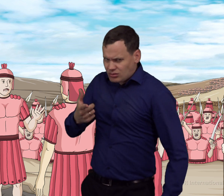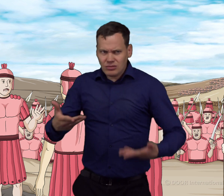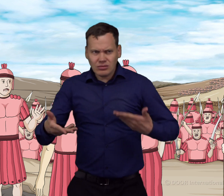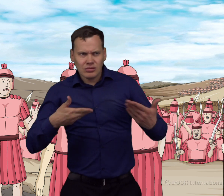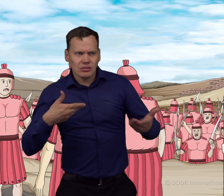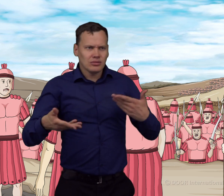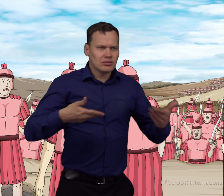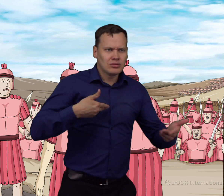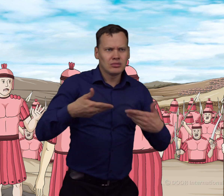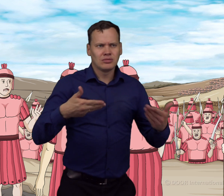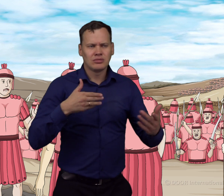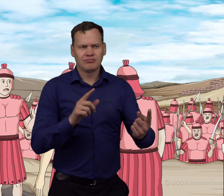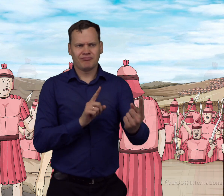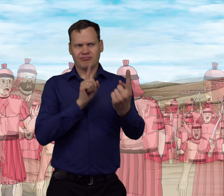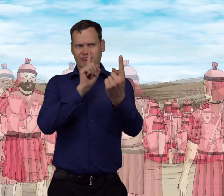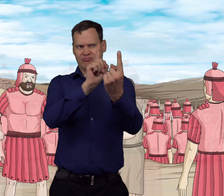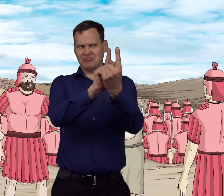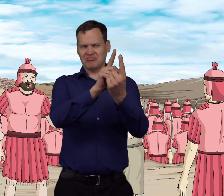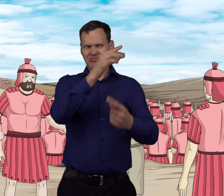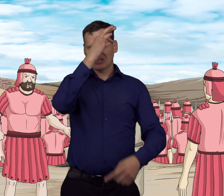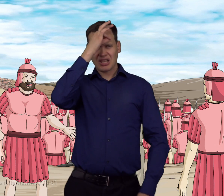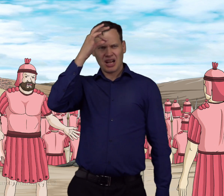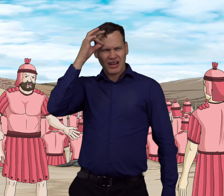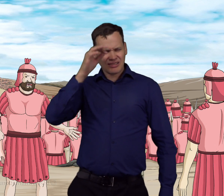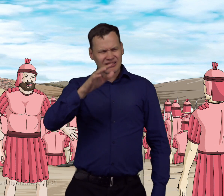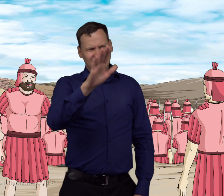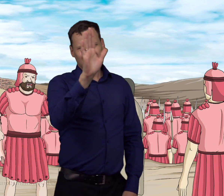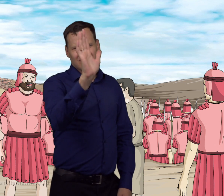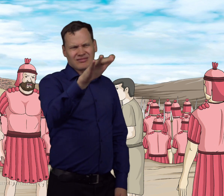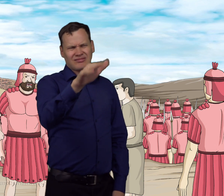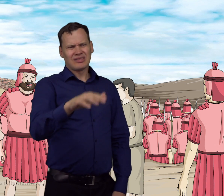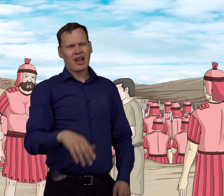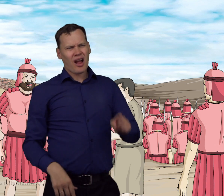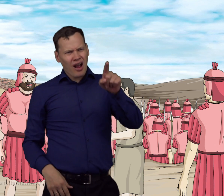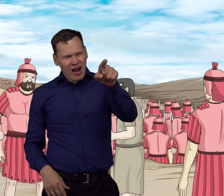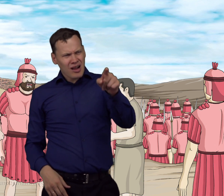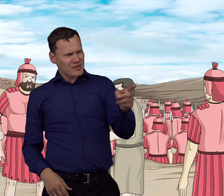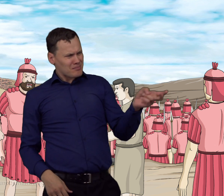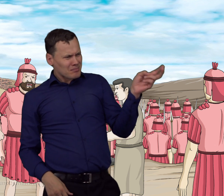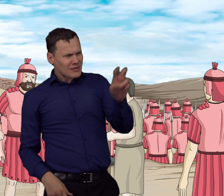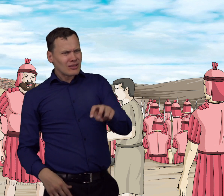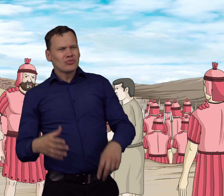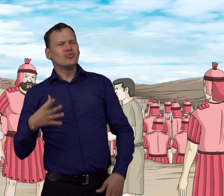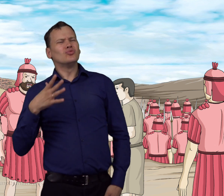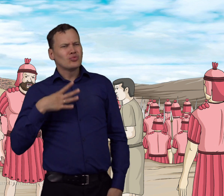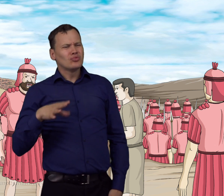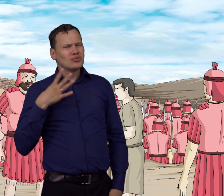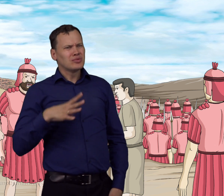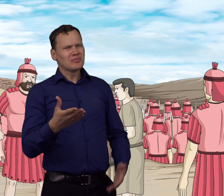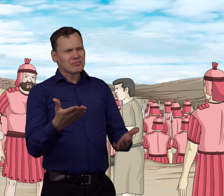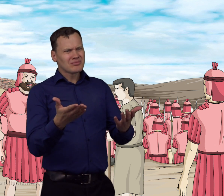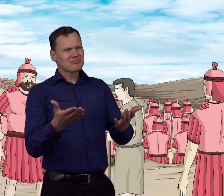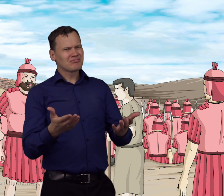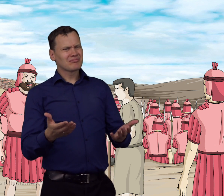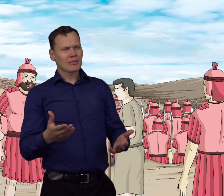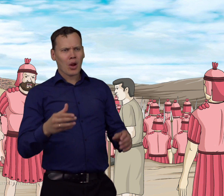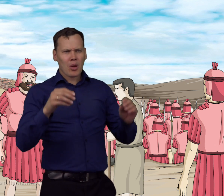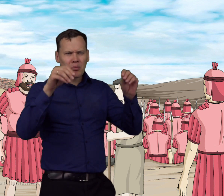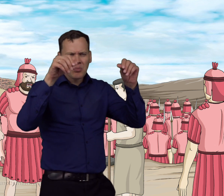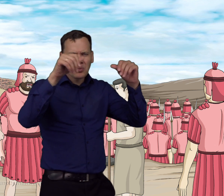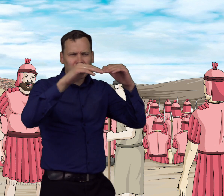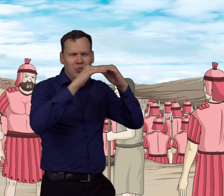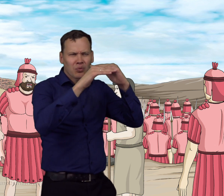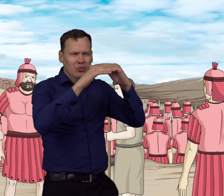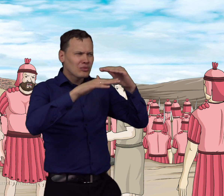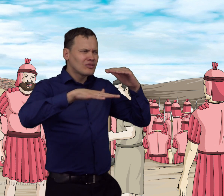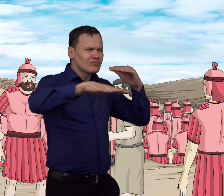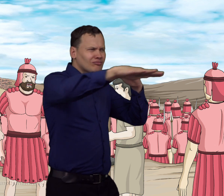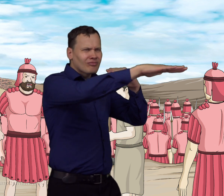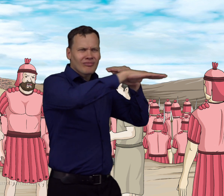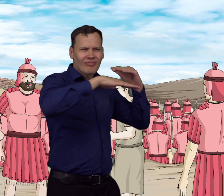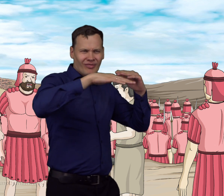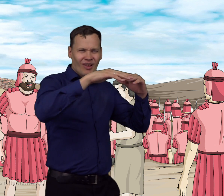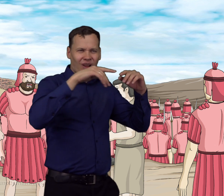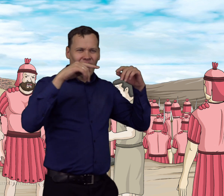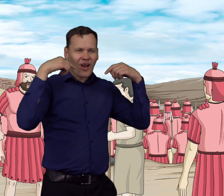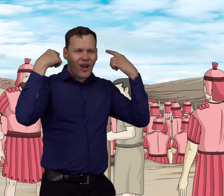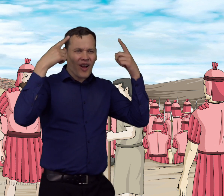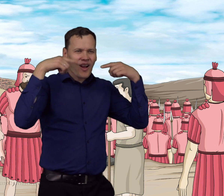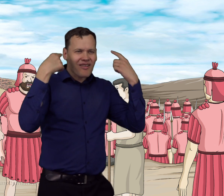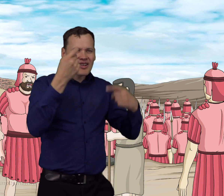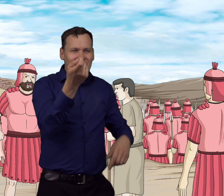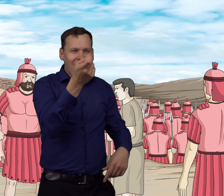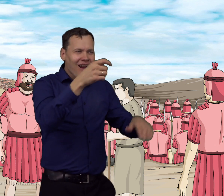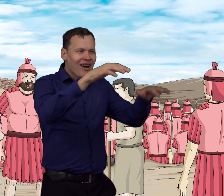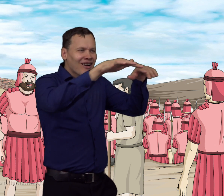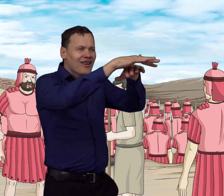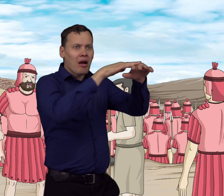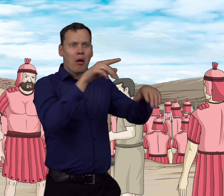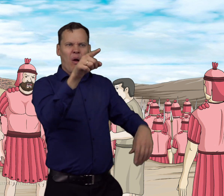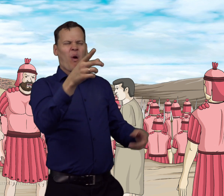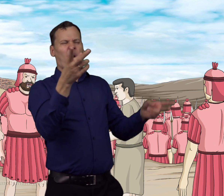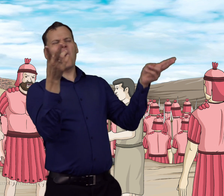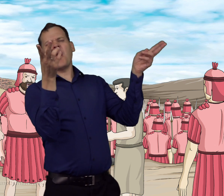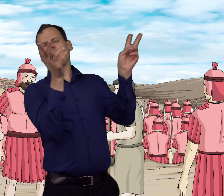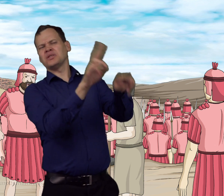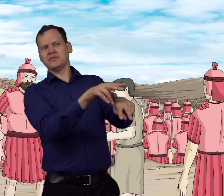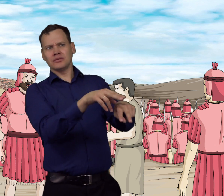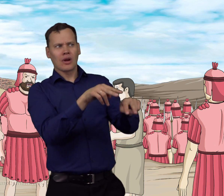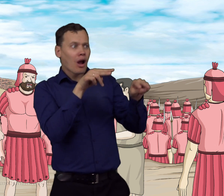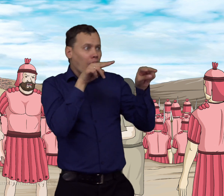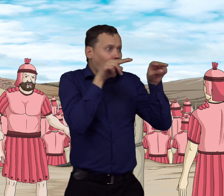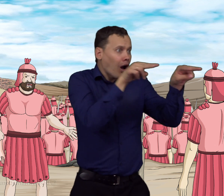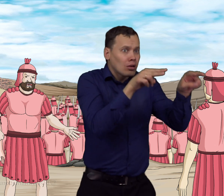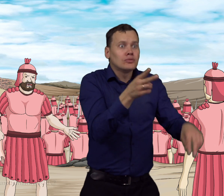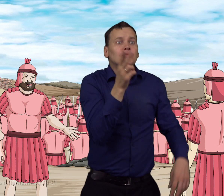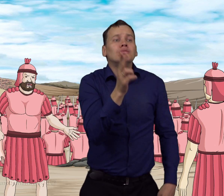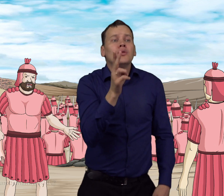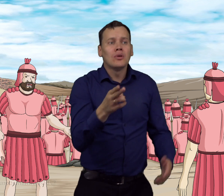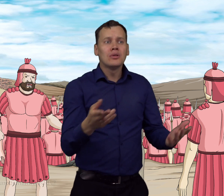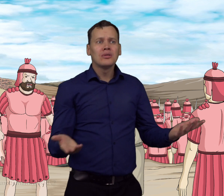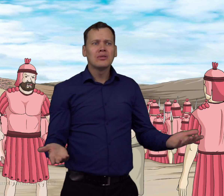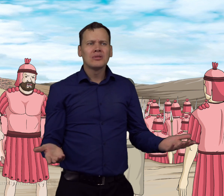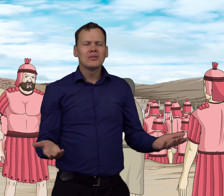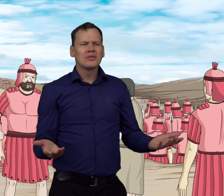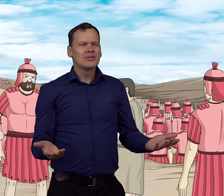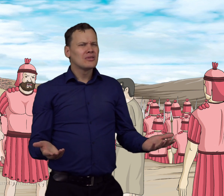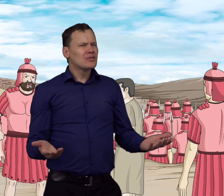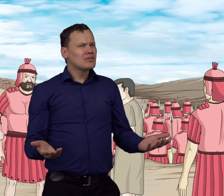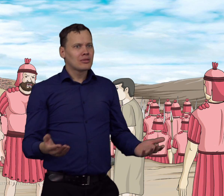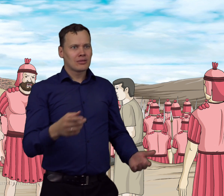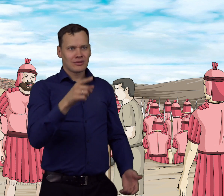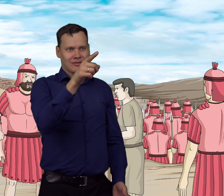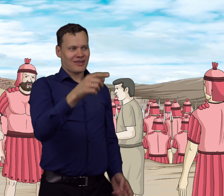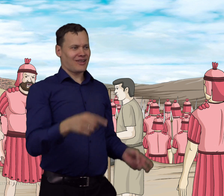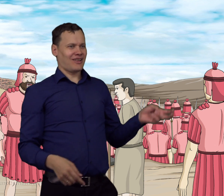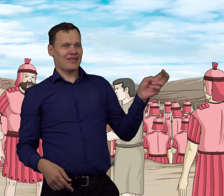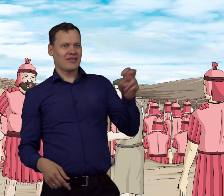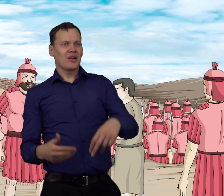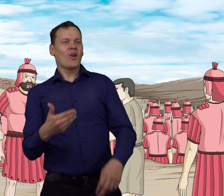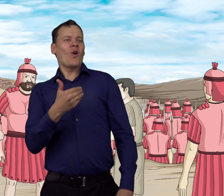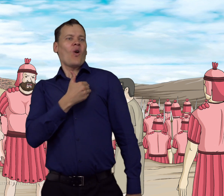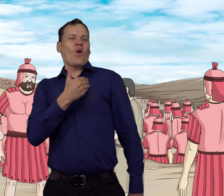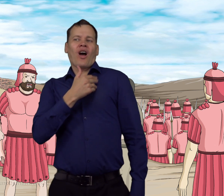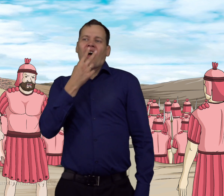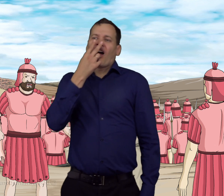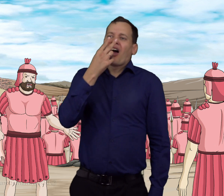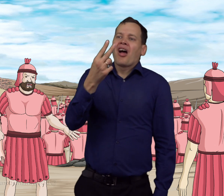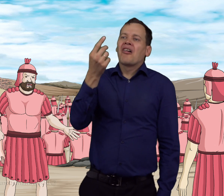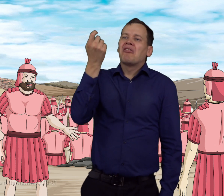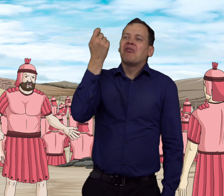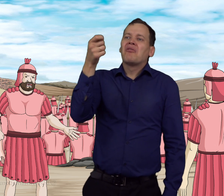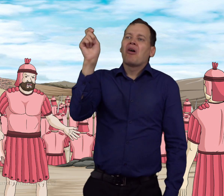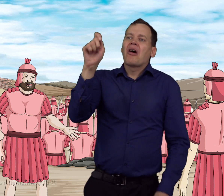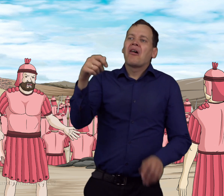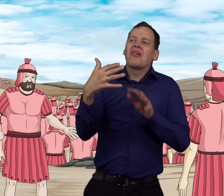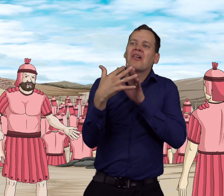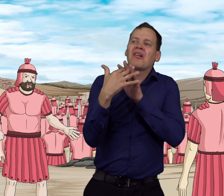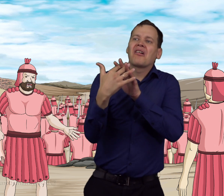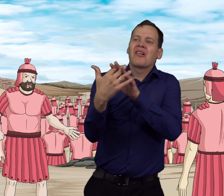Now when David’s oldest brother Eliab heard him speaking to the men, his anger burned against David. “Why have you come down here?” he asked.